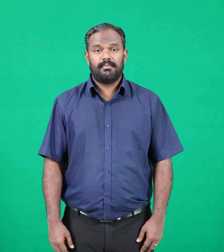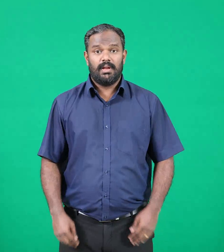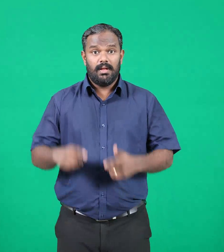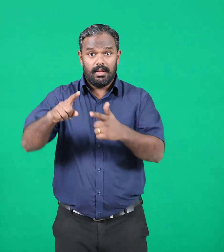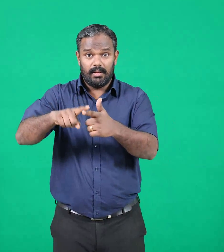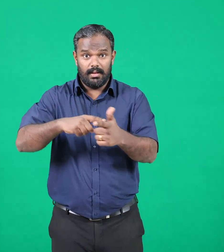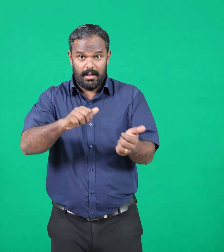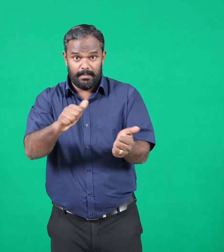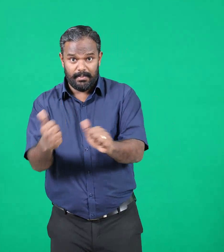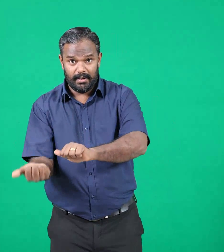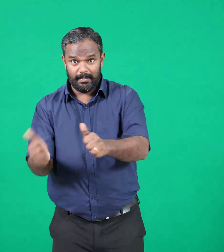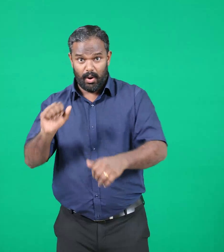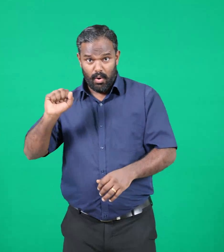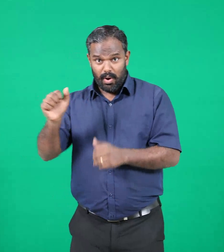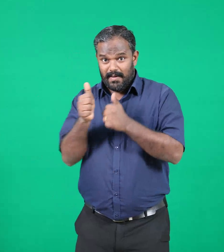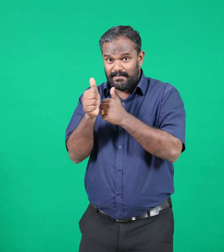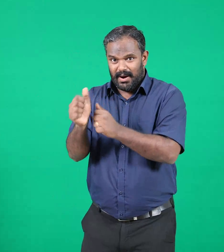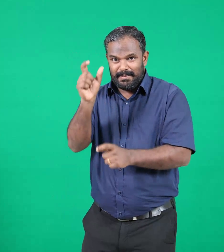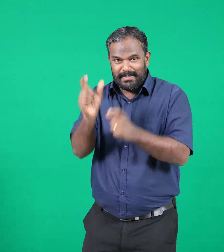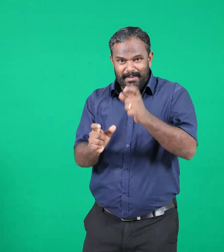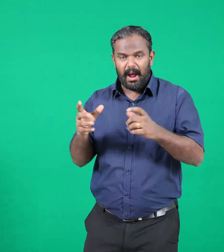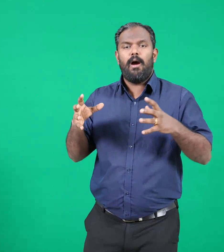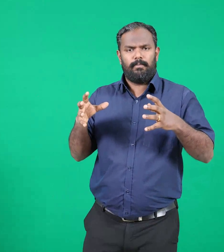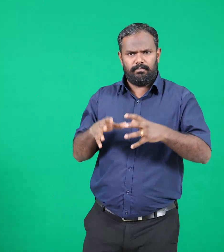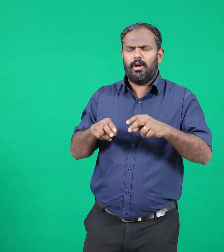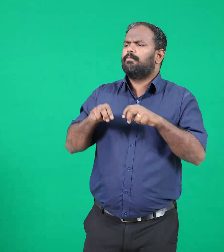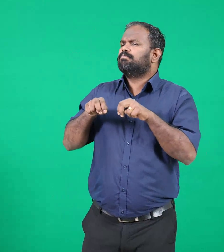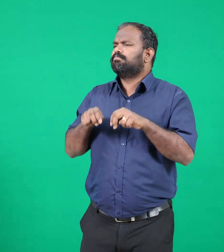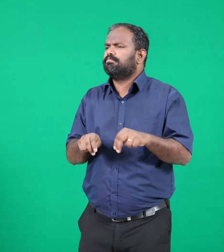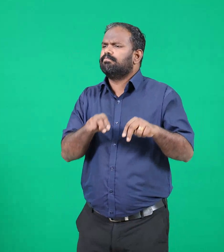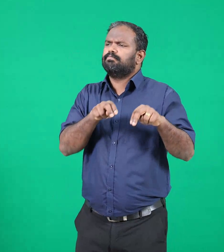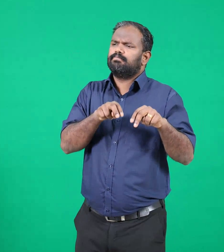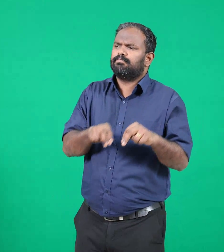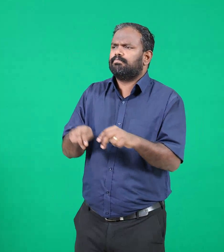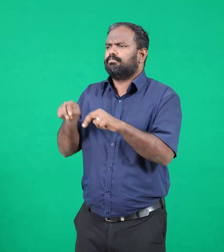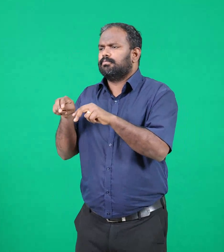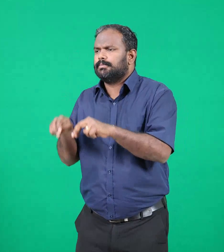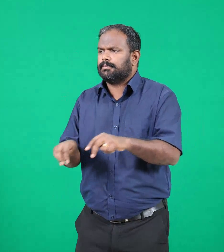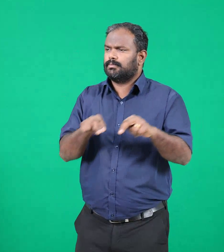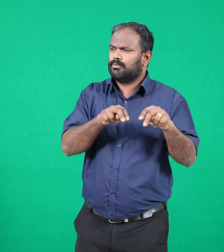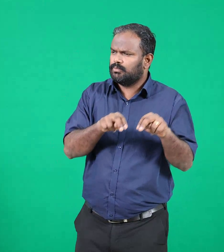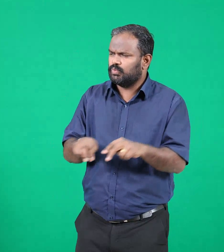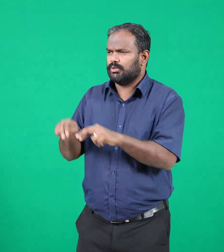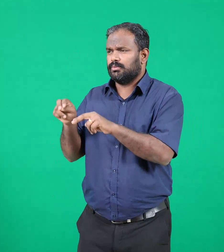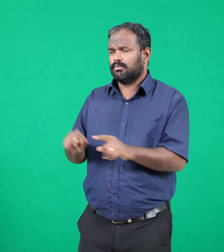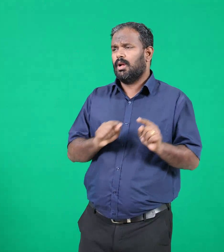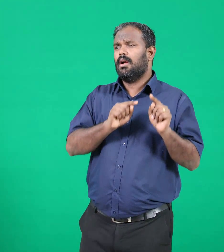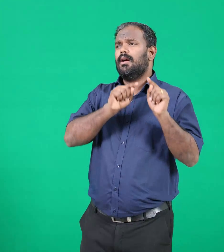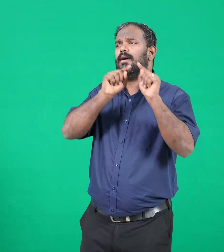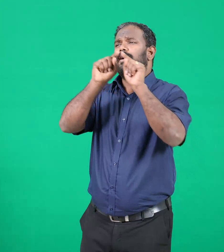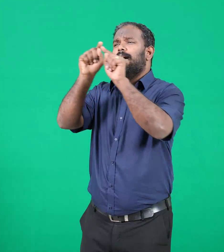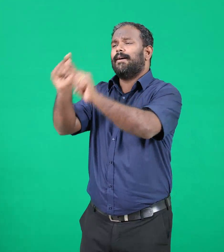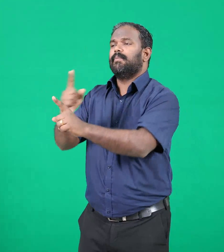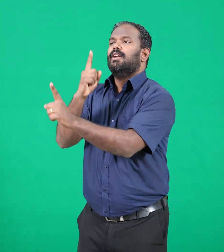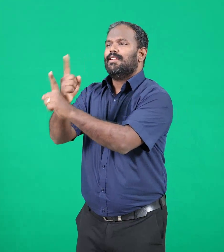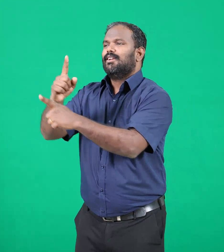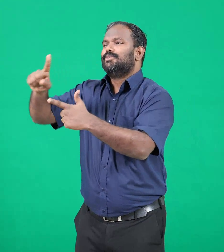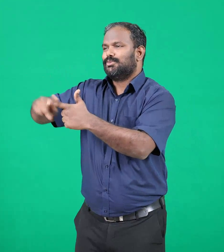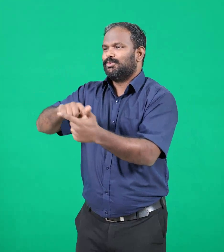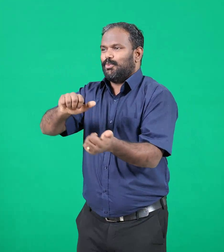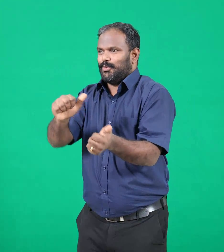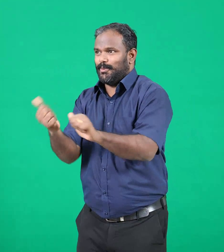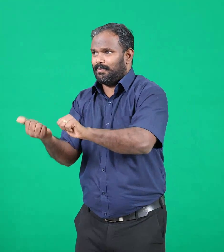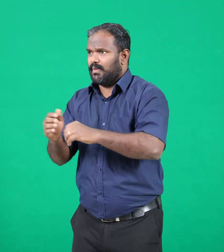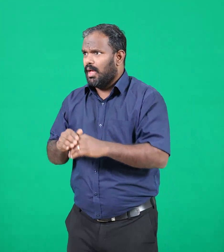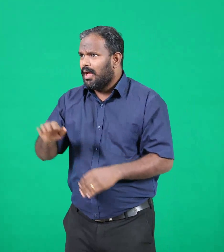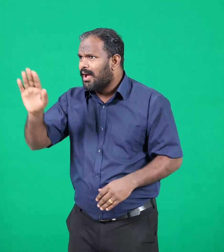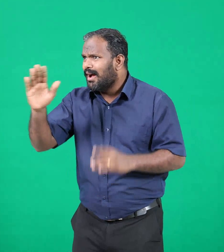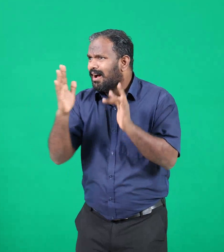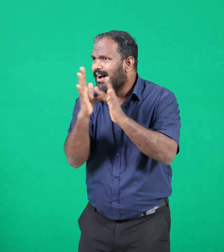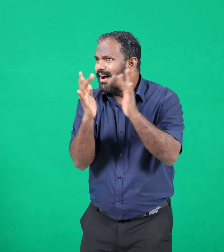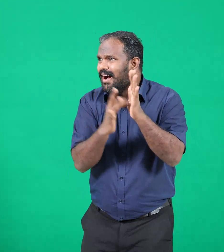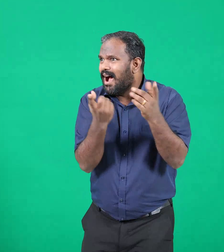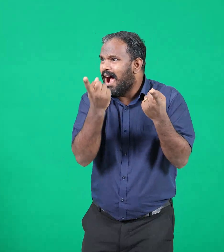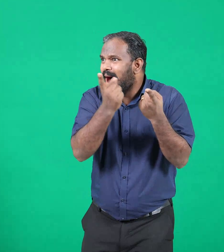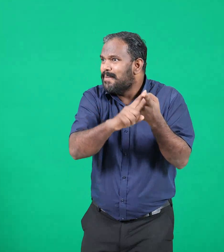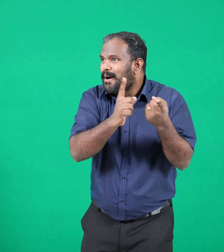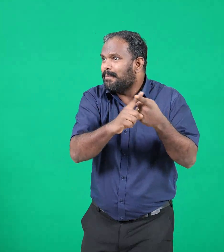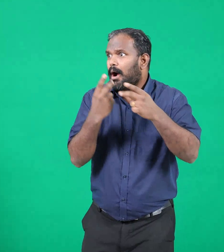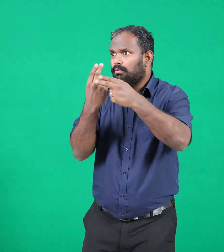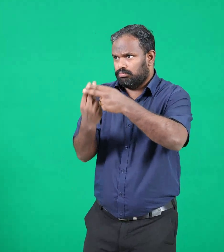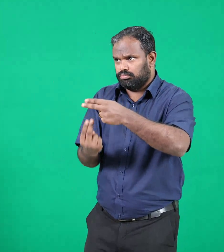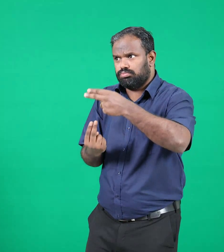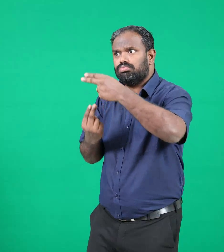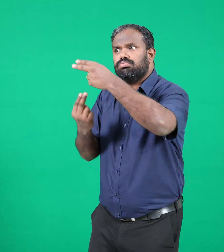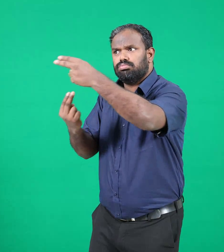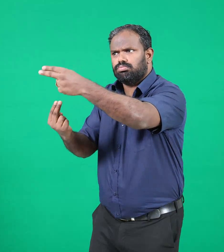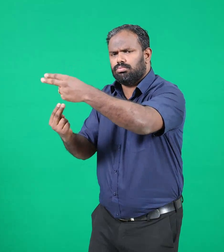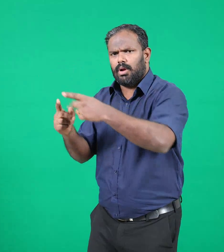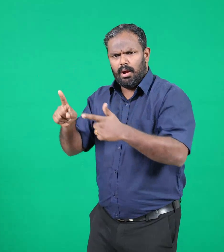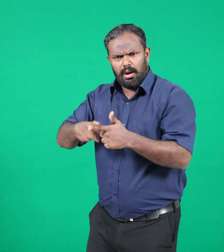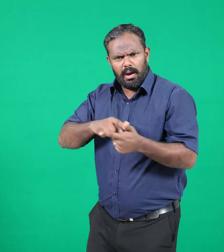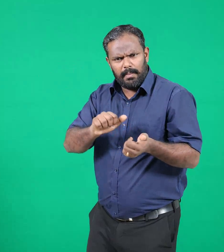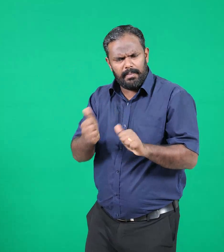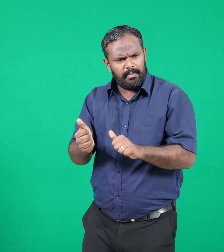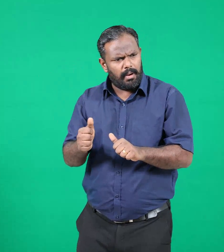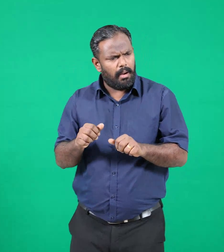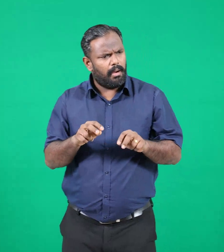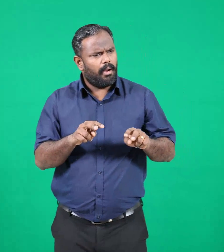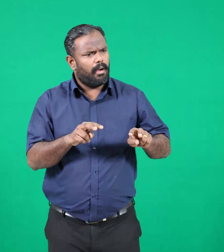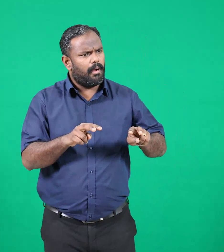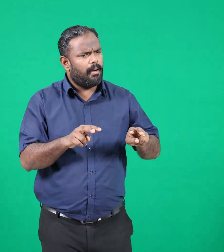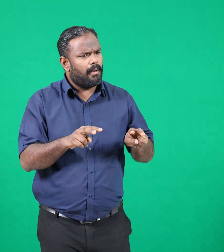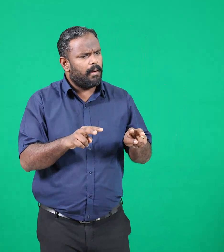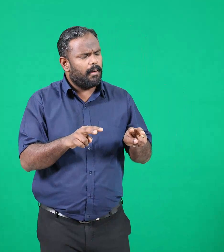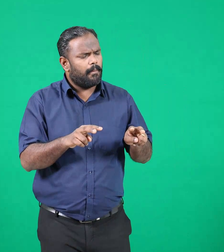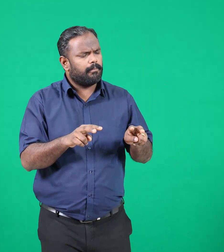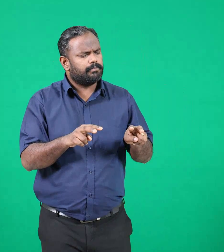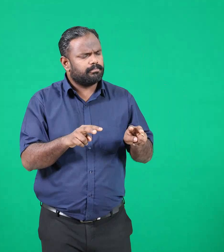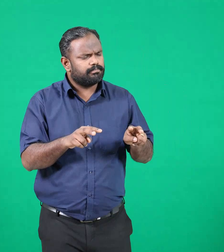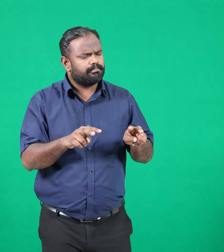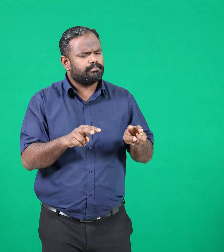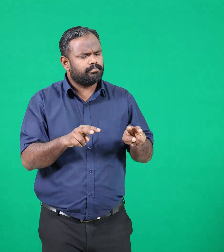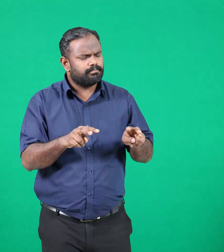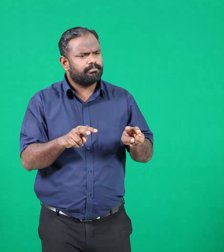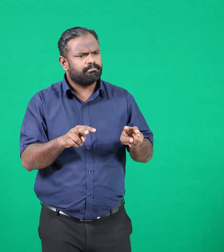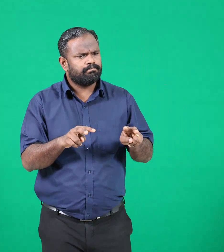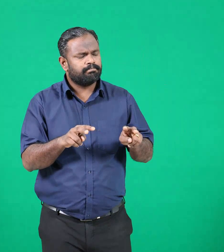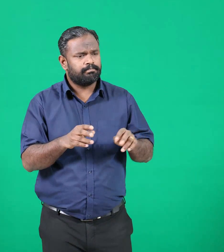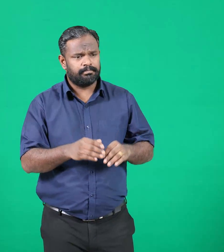Then John's disciples informed him about all these things.